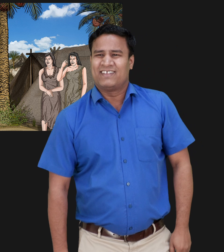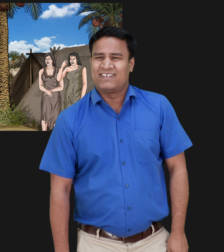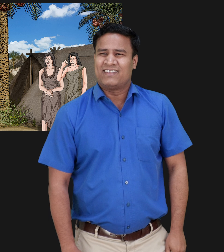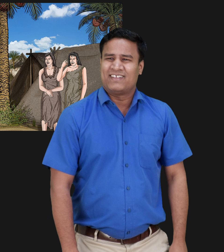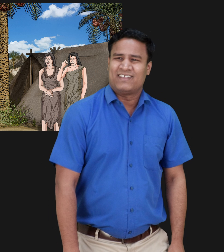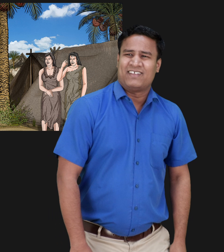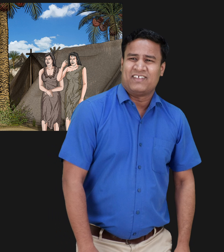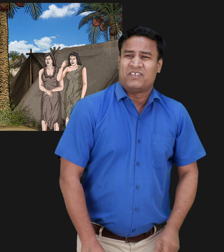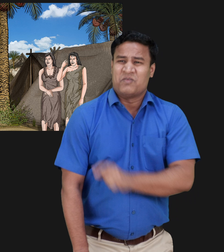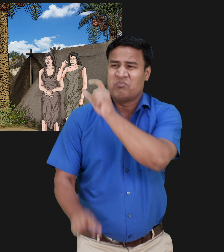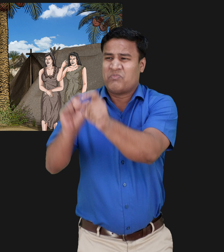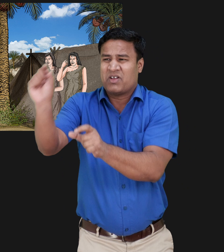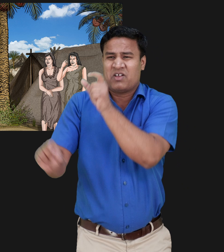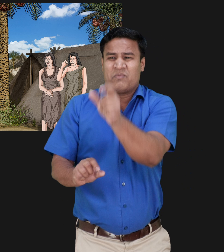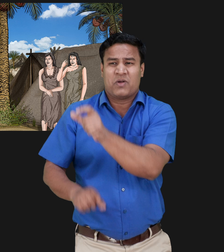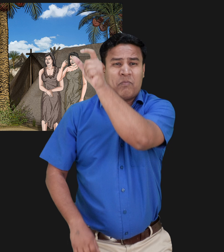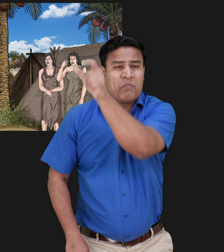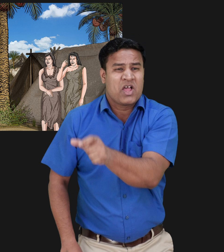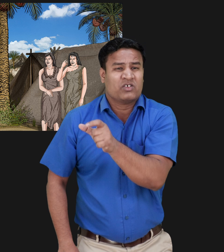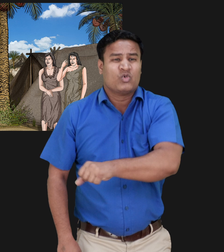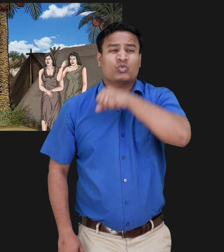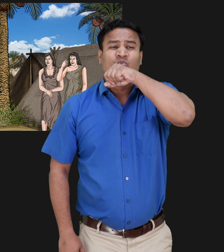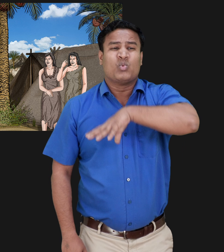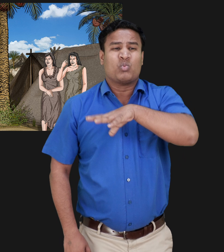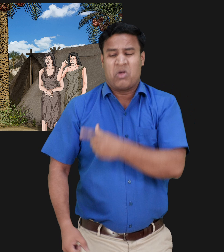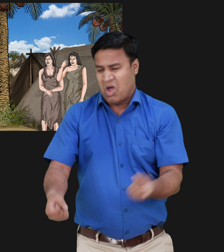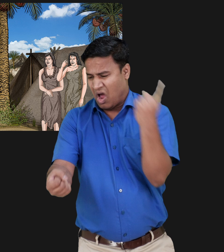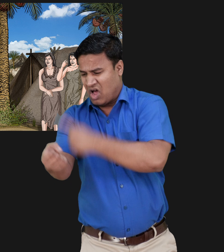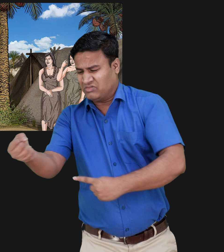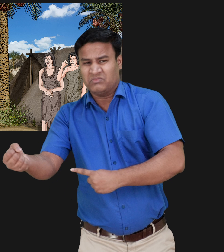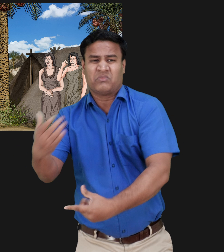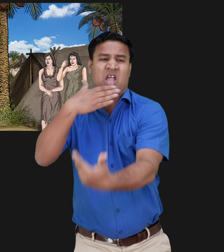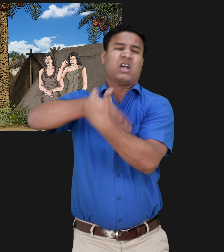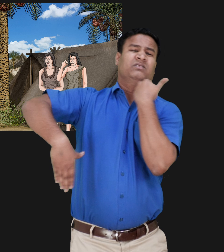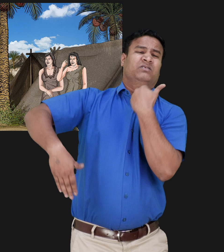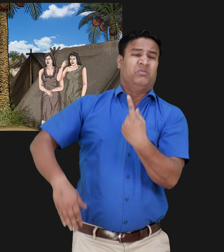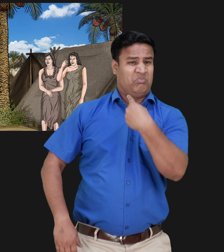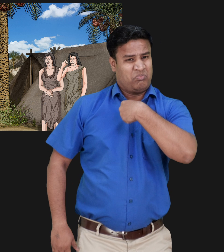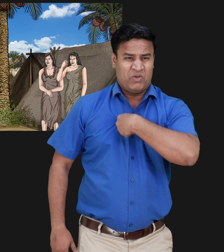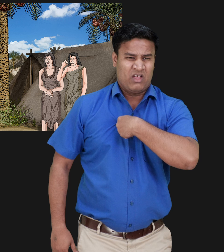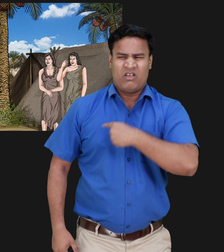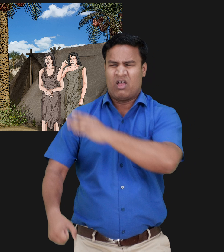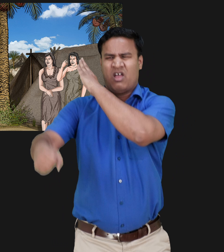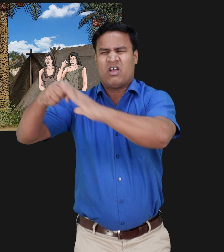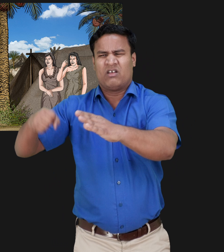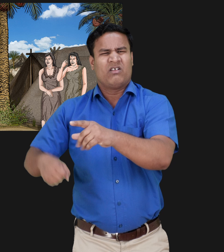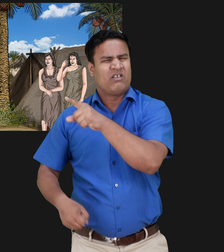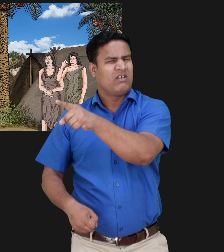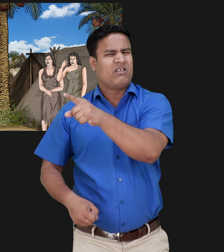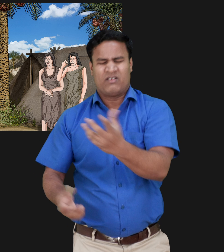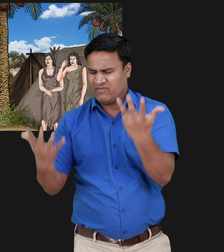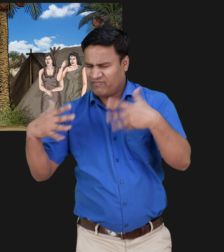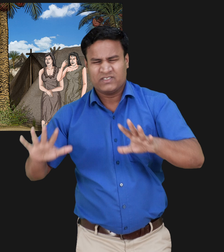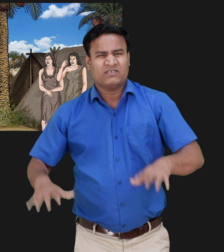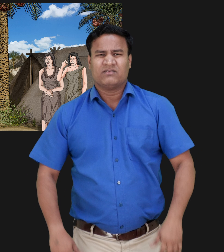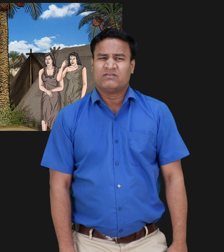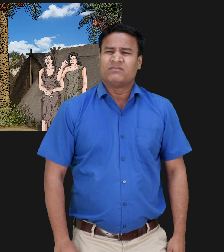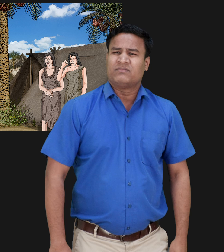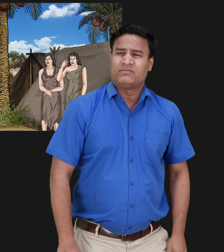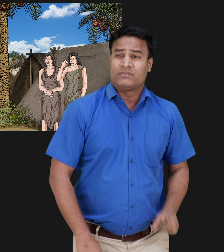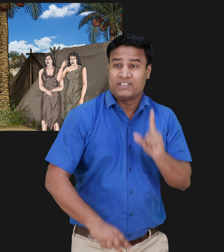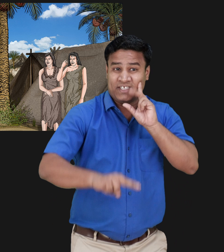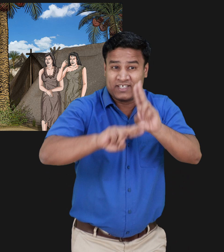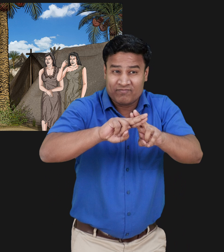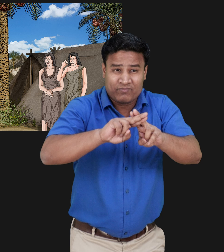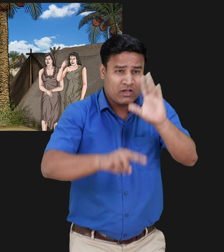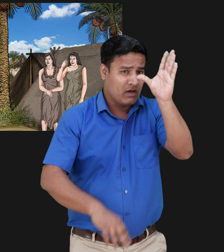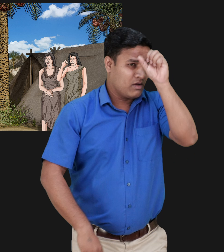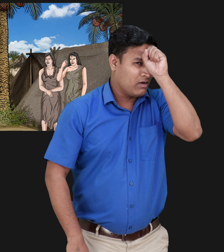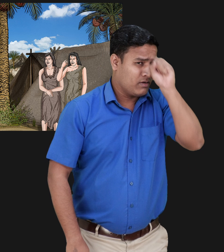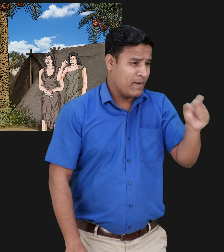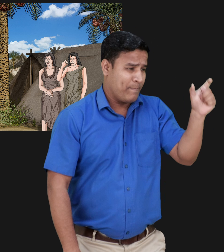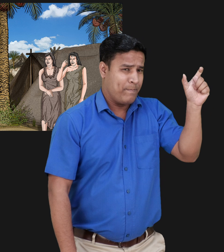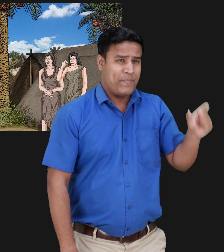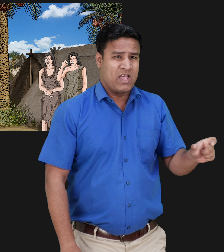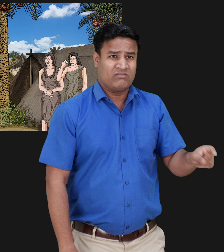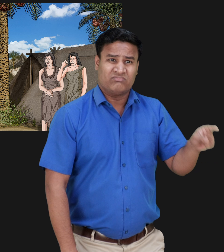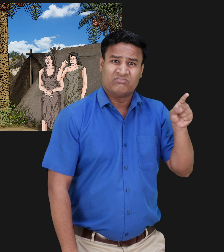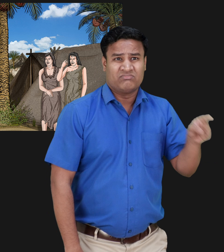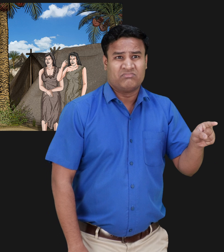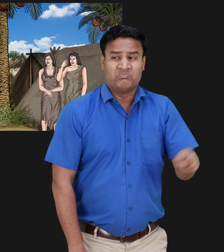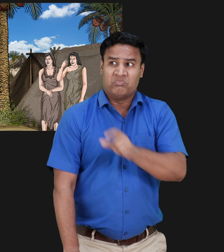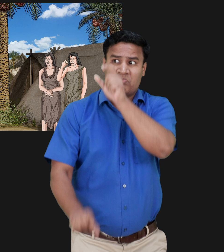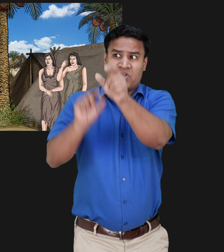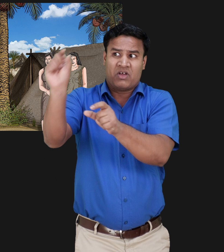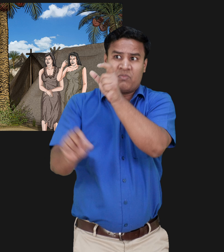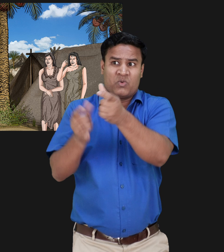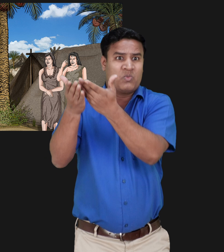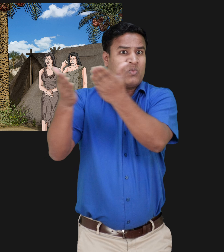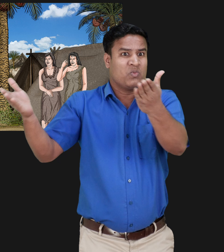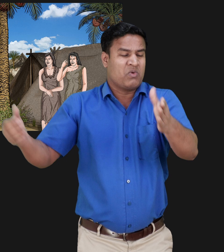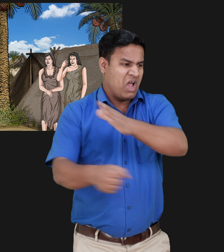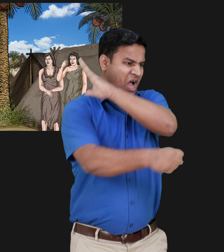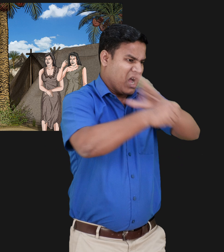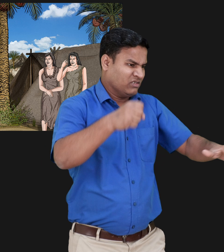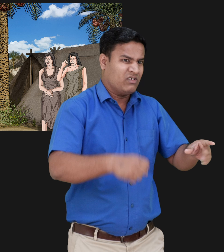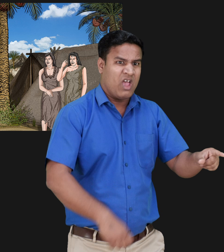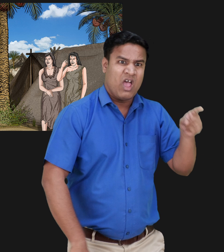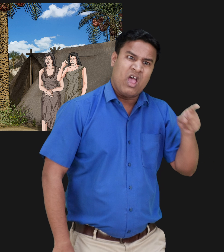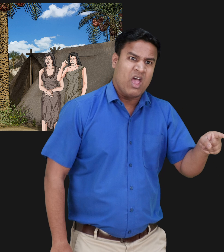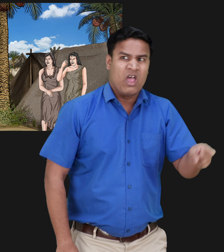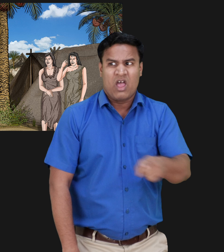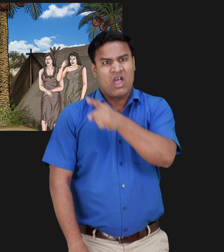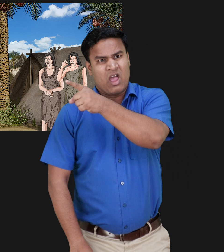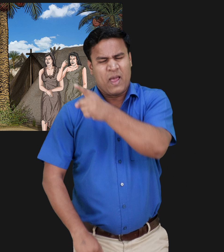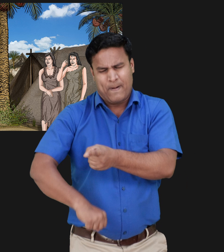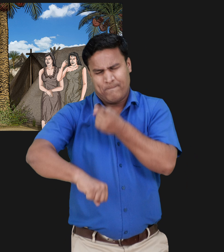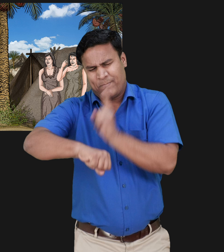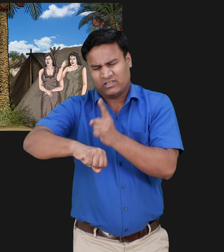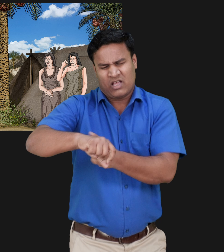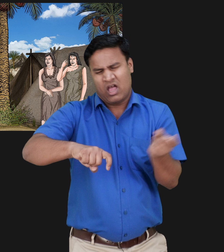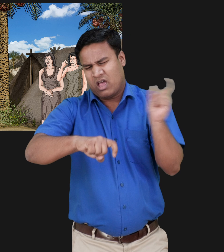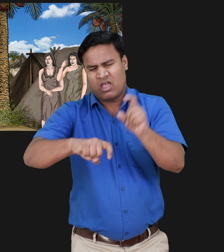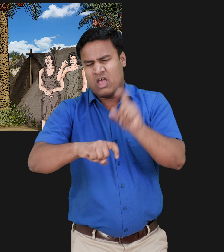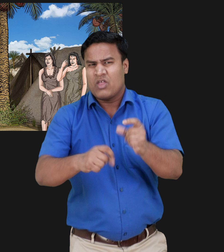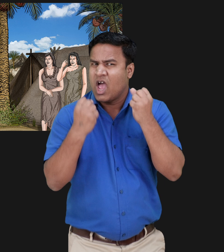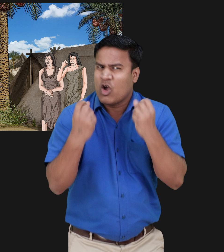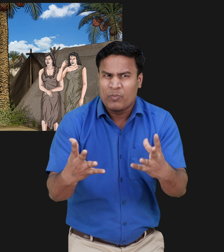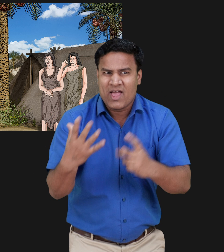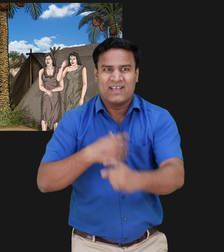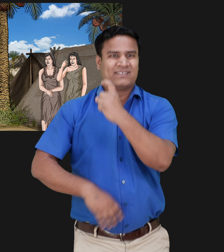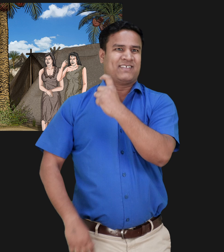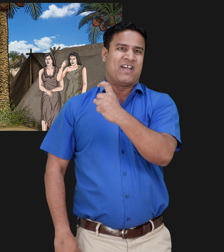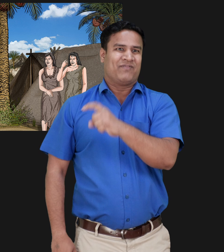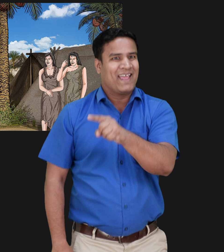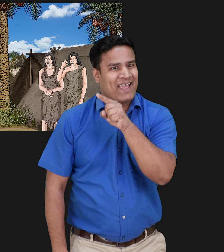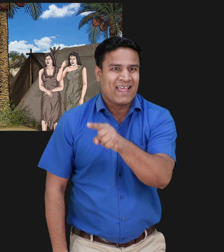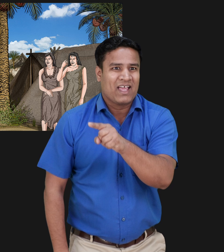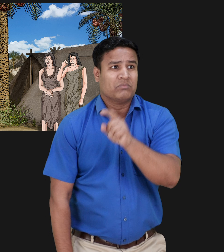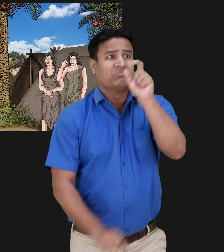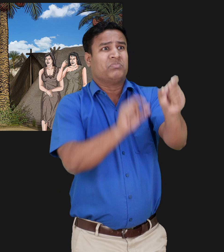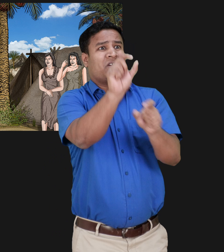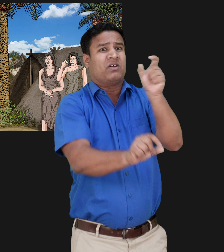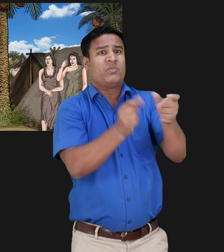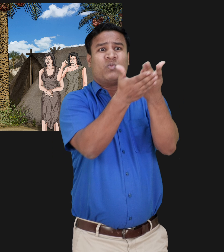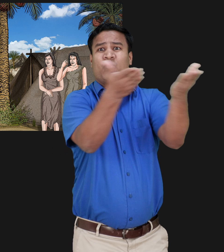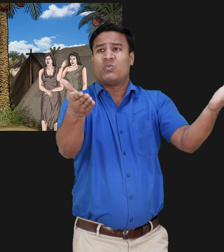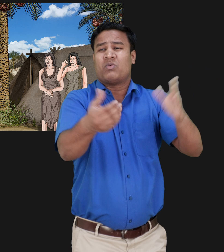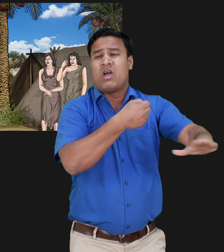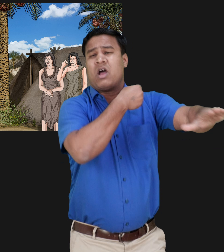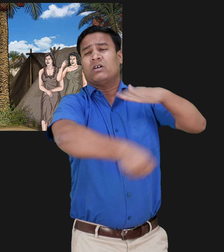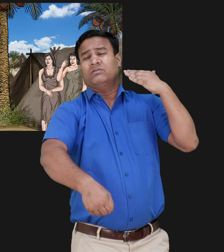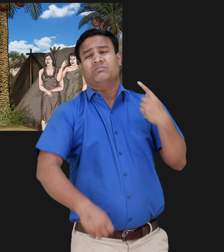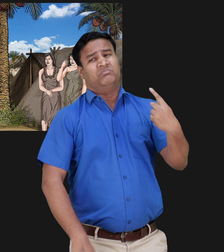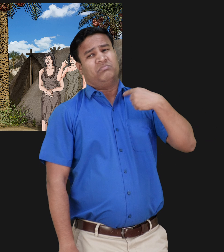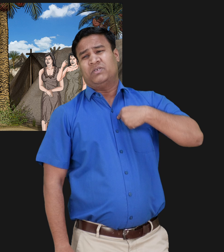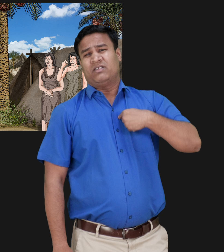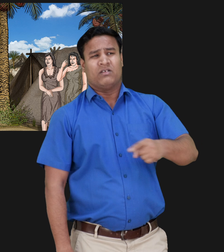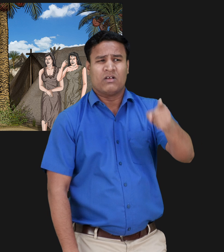For I have slain a man for wounding me, a young man for striking me.